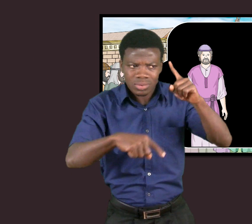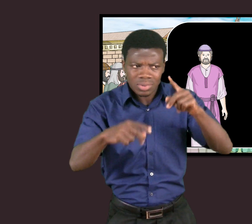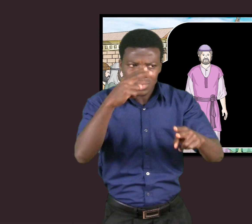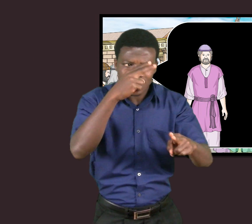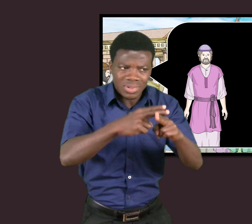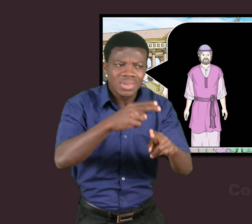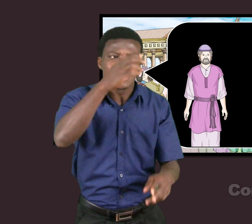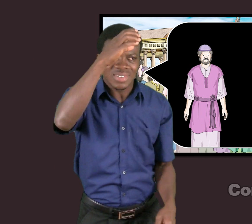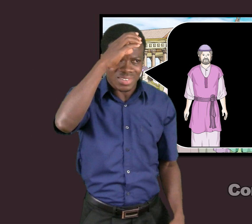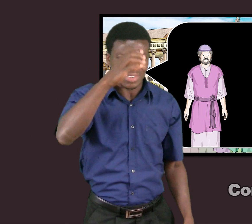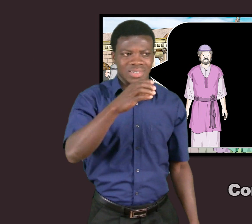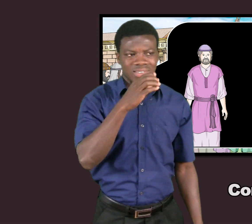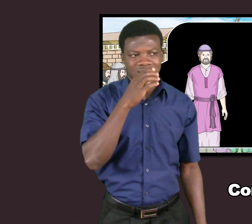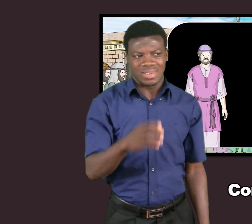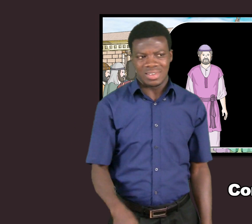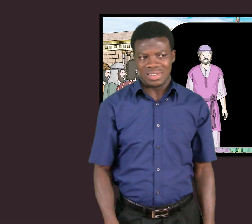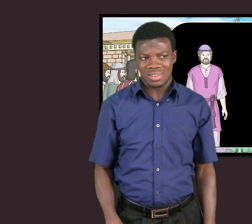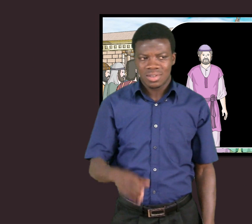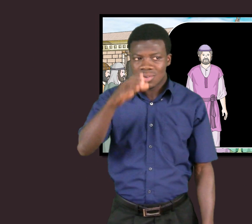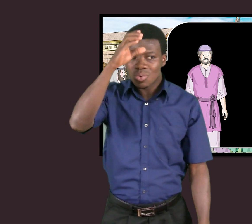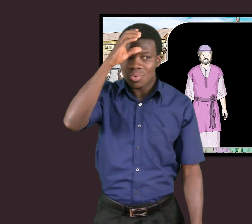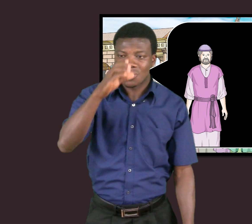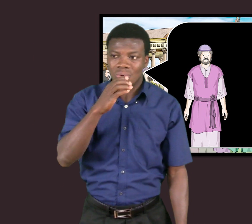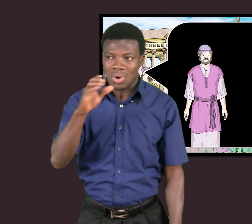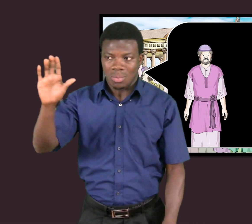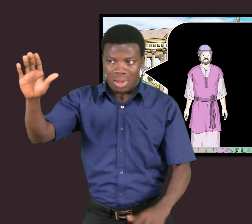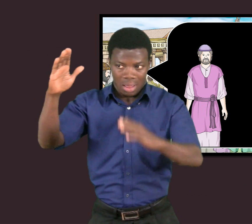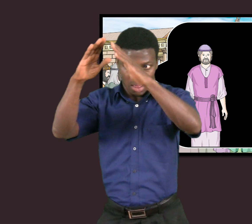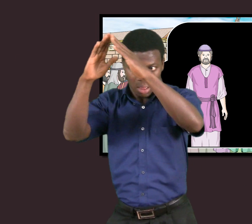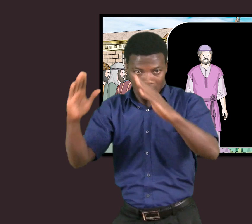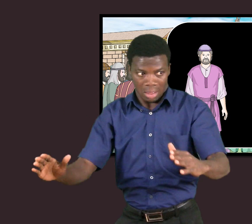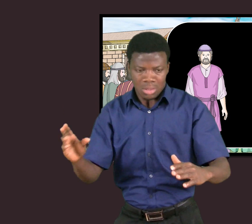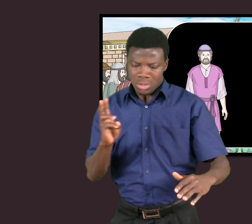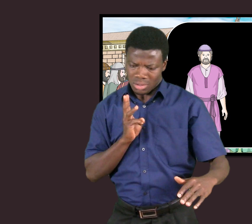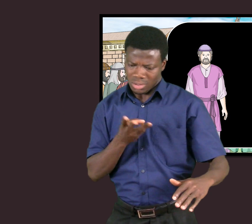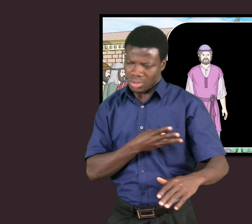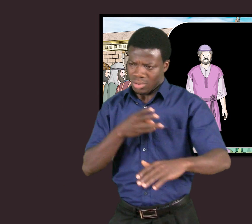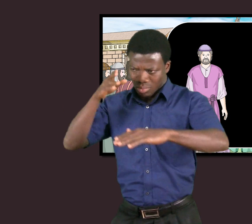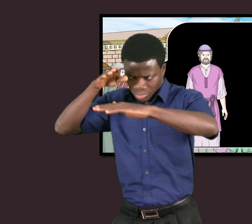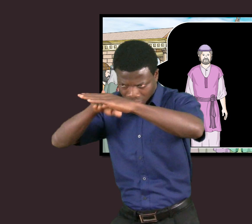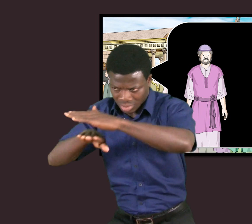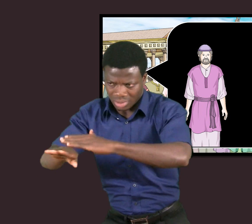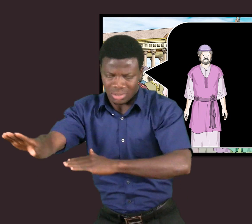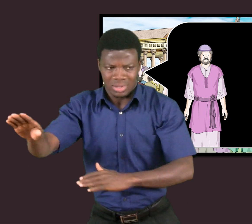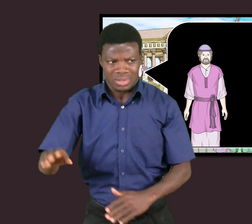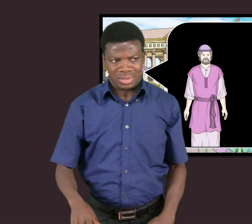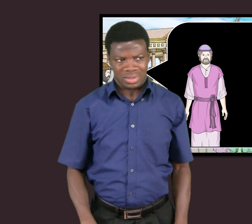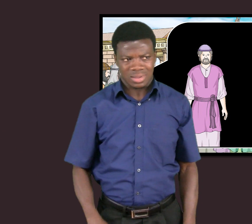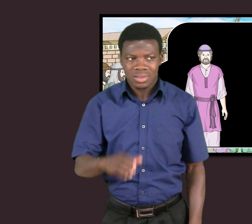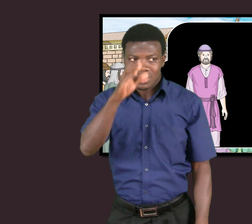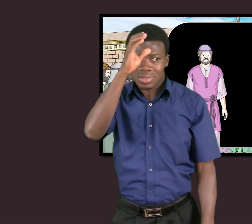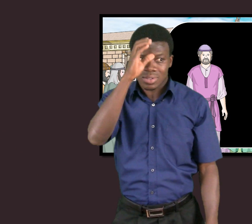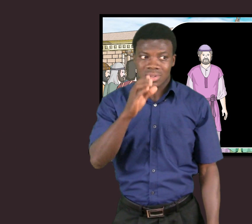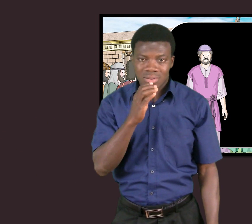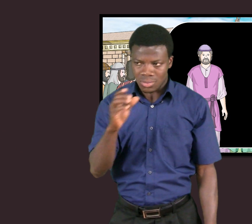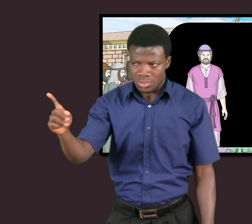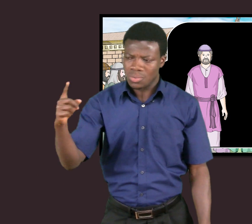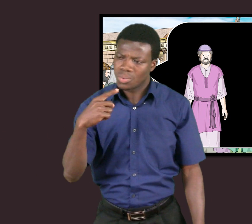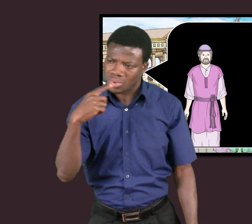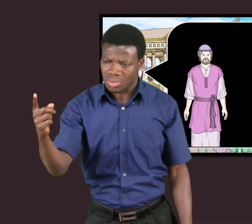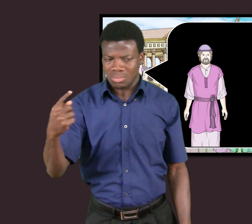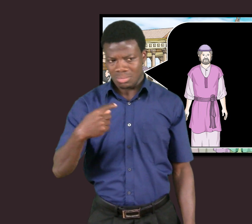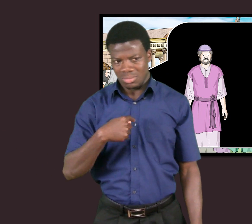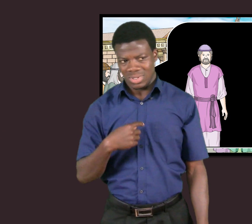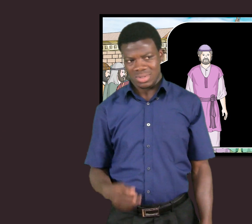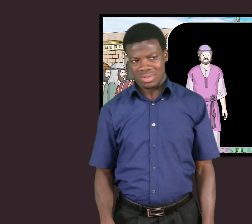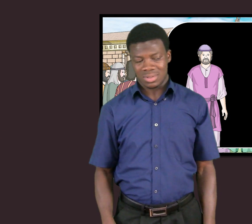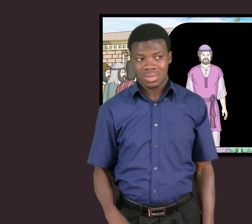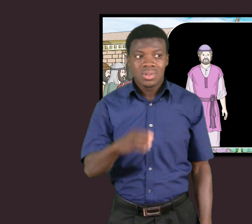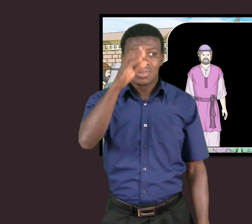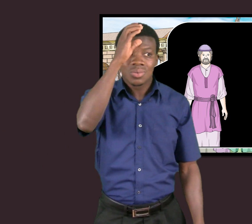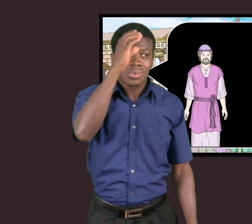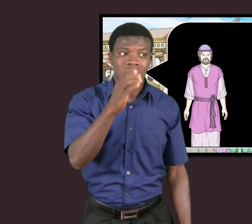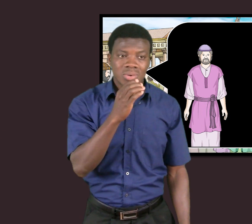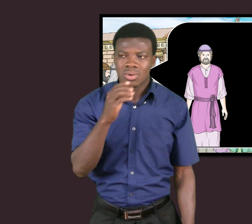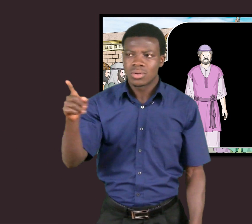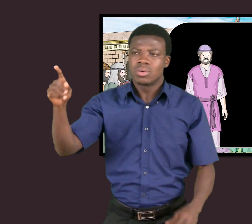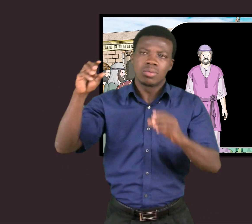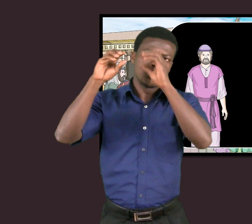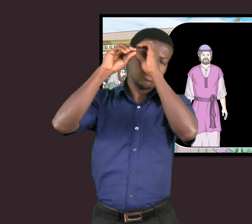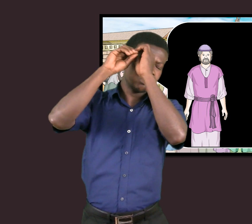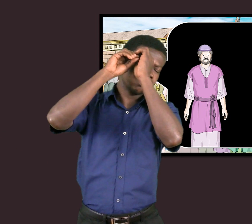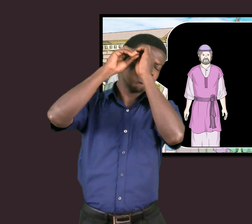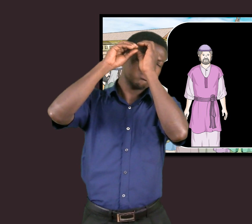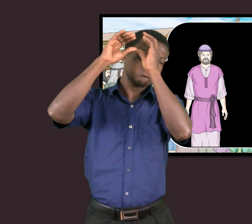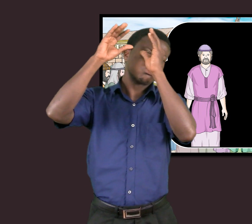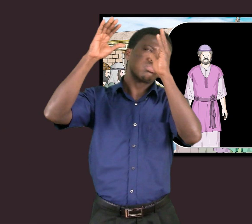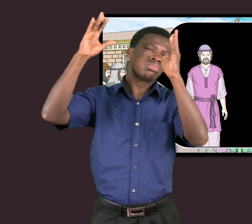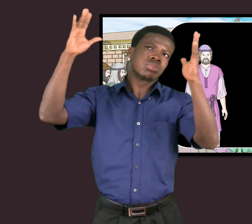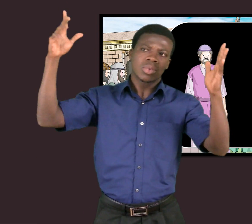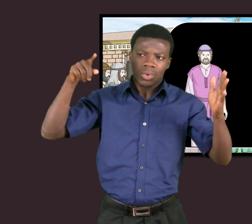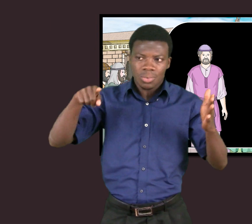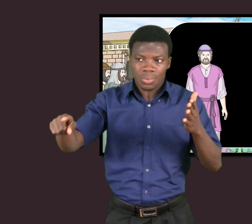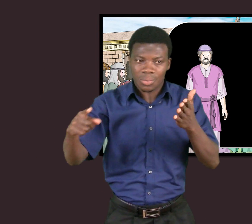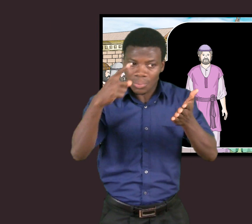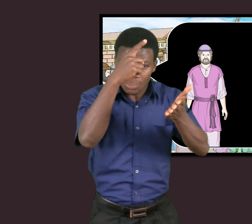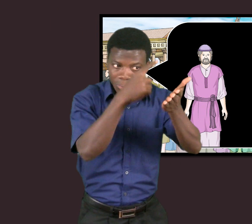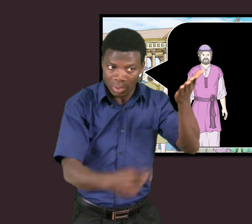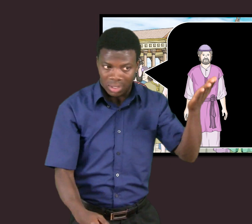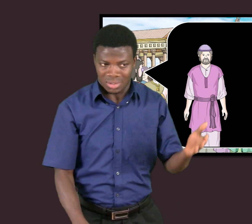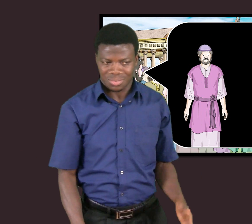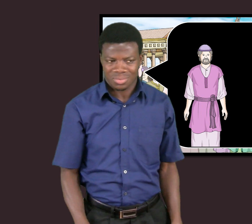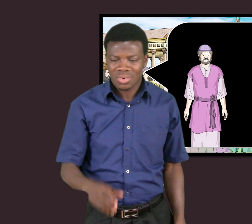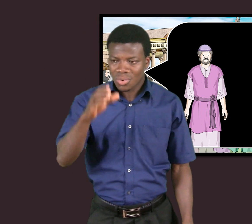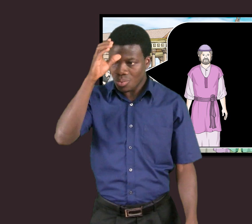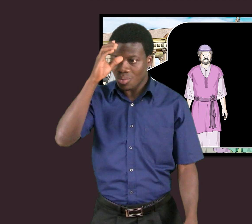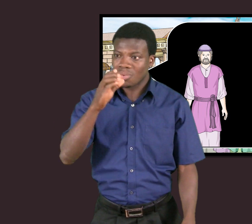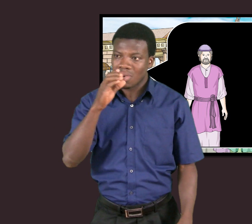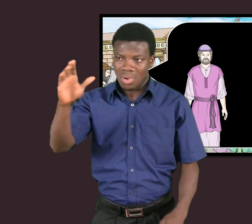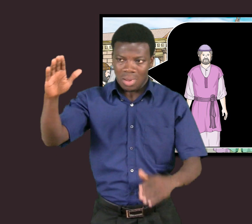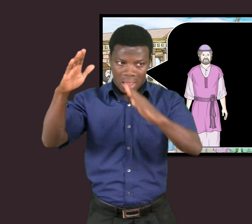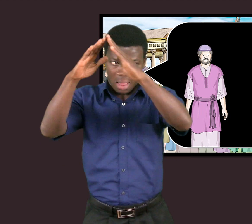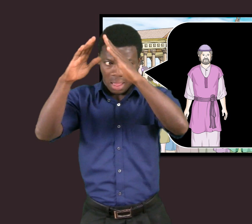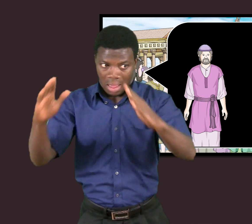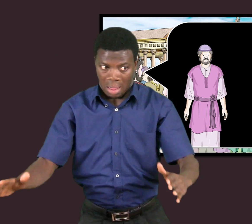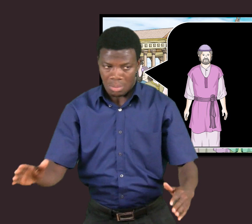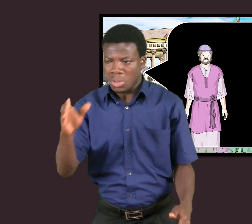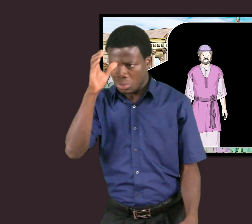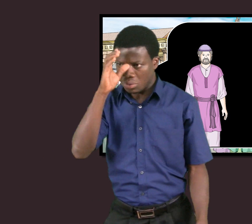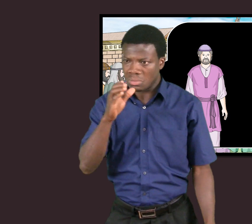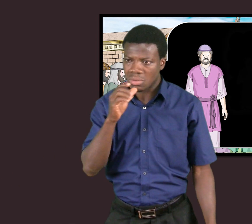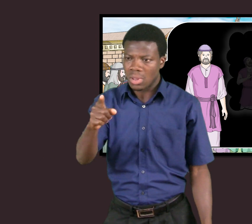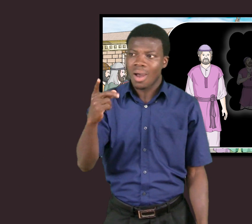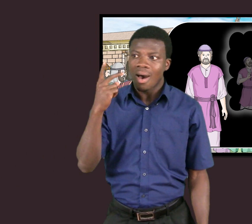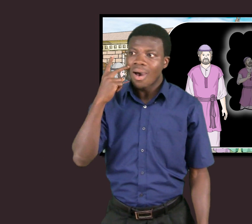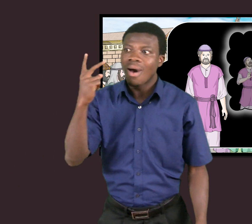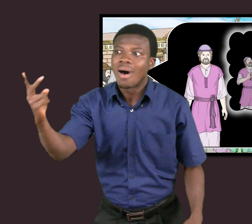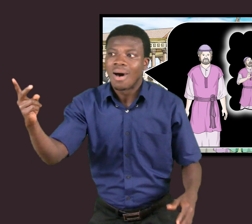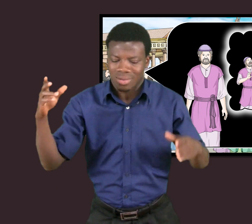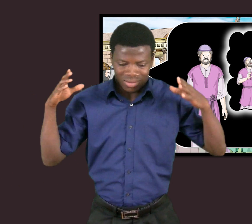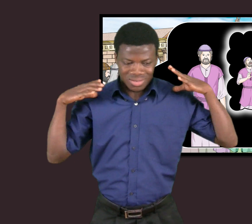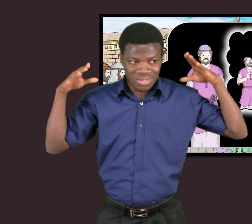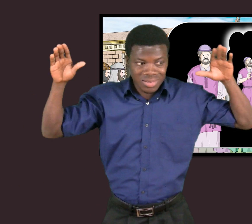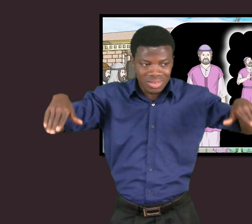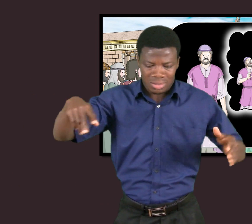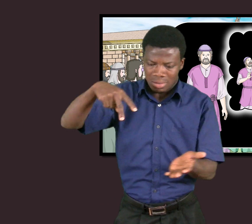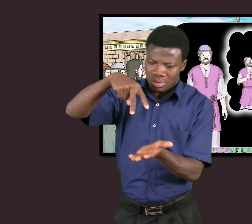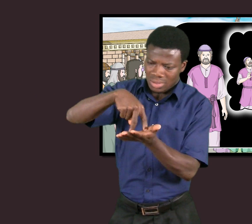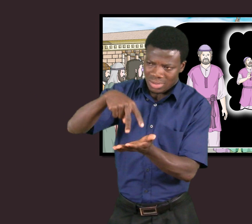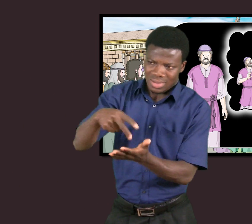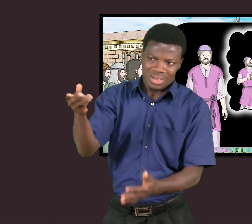These six brothers also went with me, and we entered the man’s home.